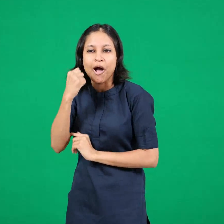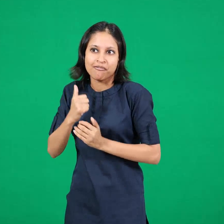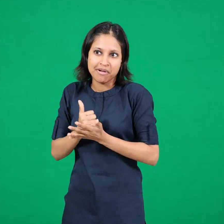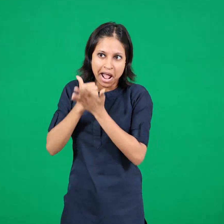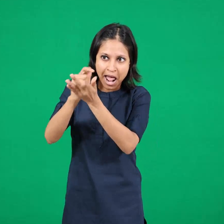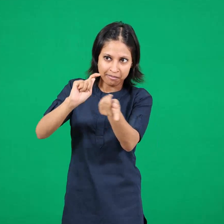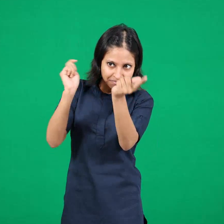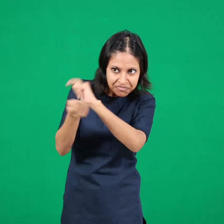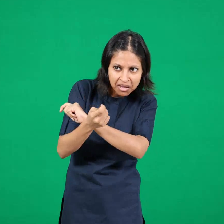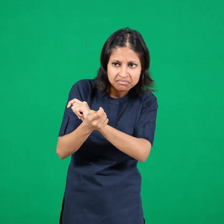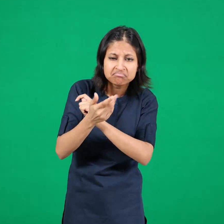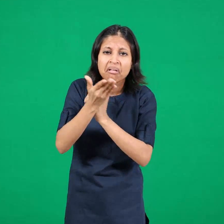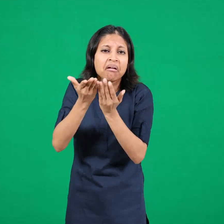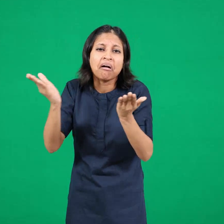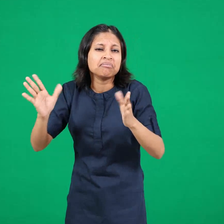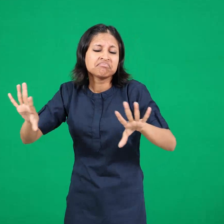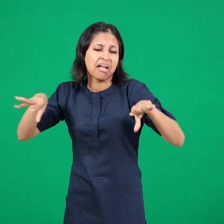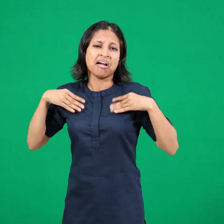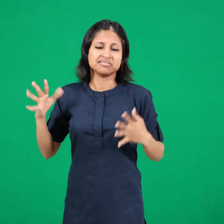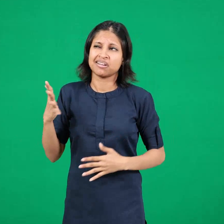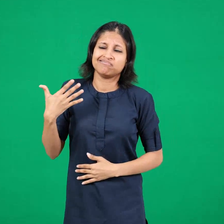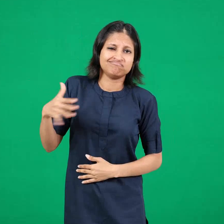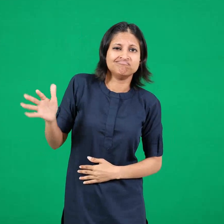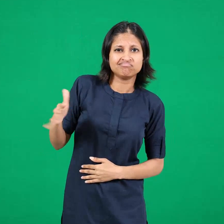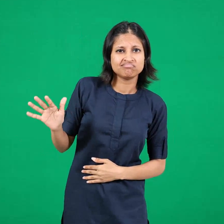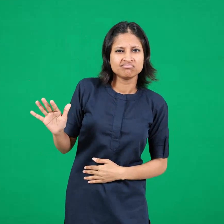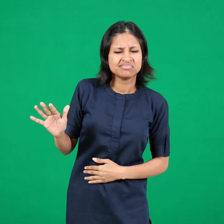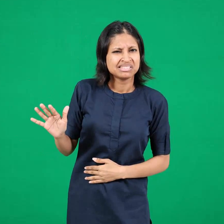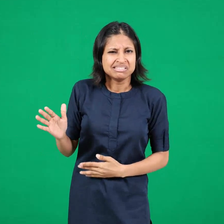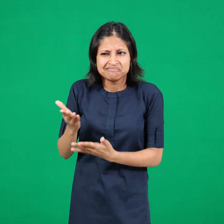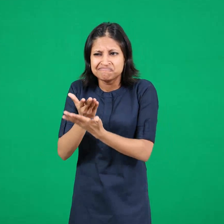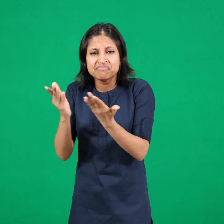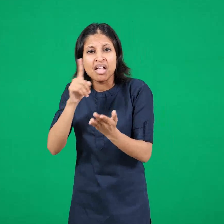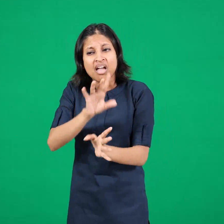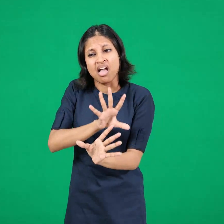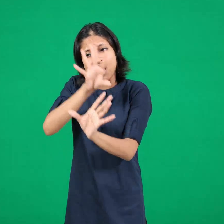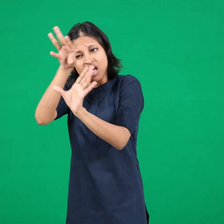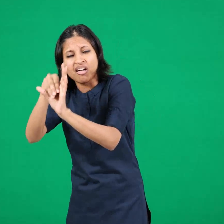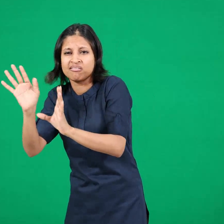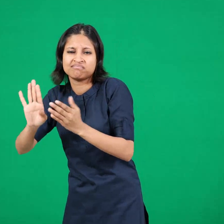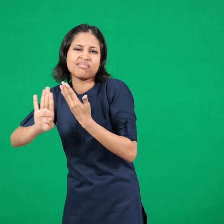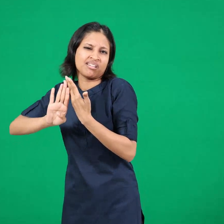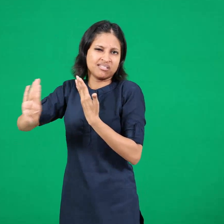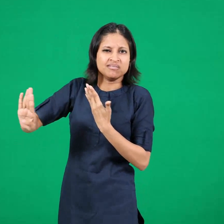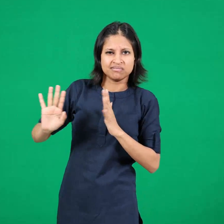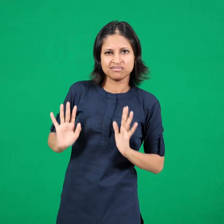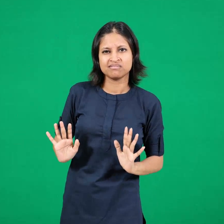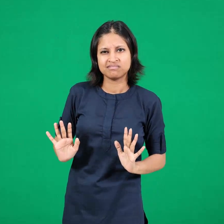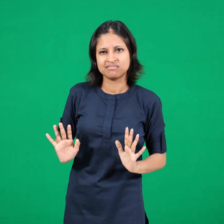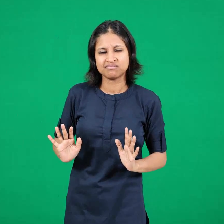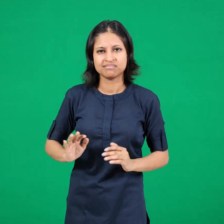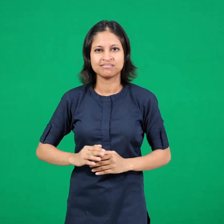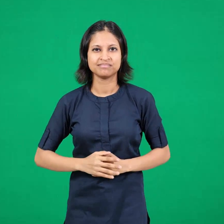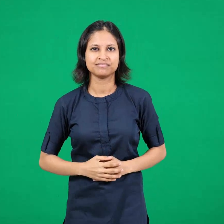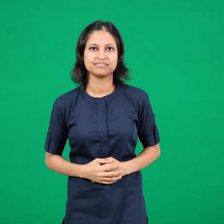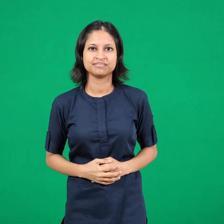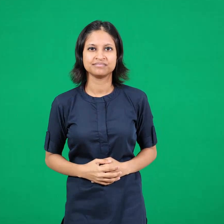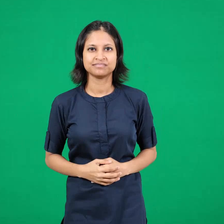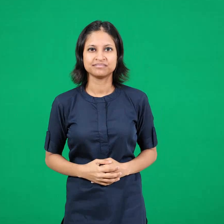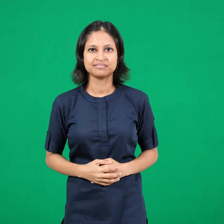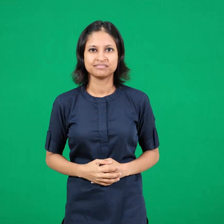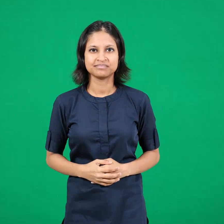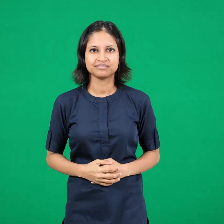Turn away from such as these!